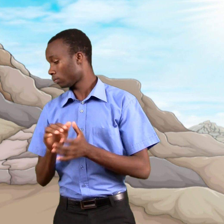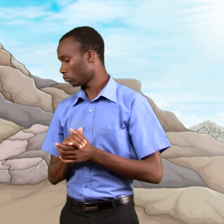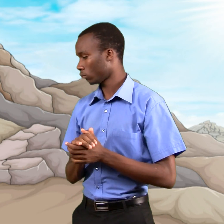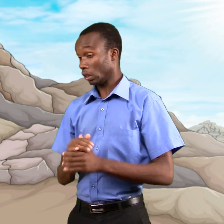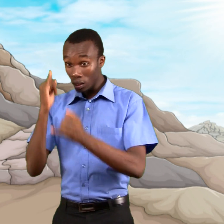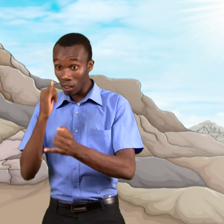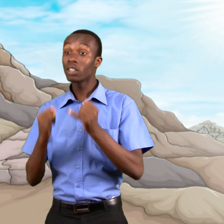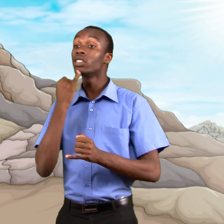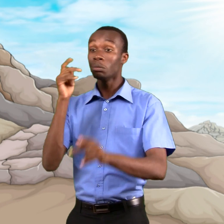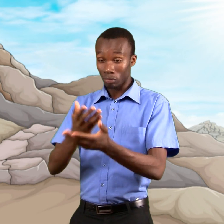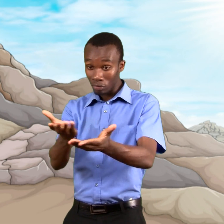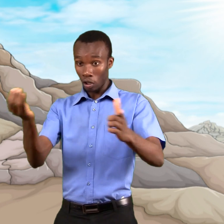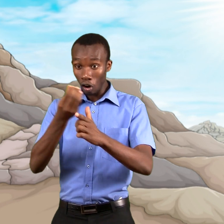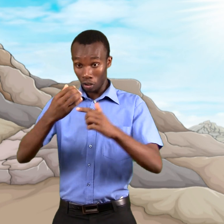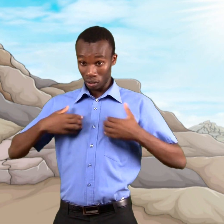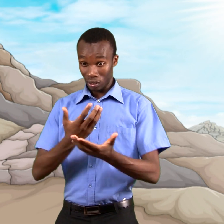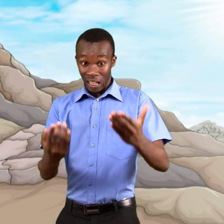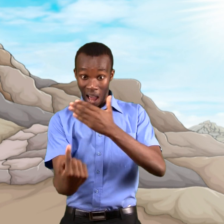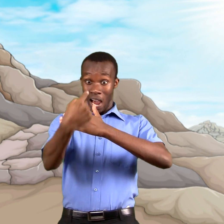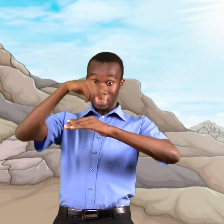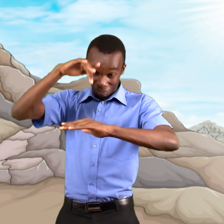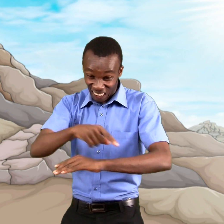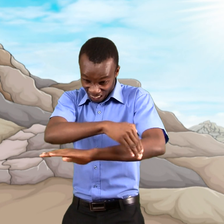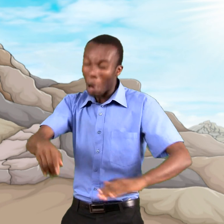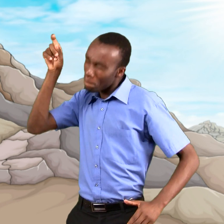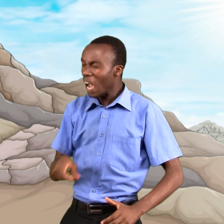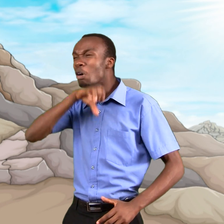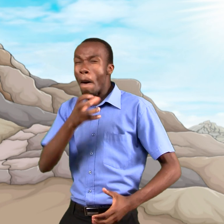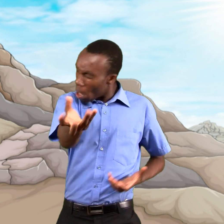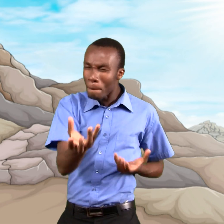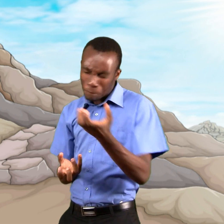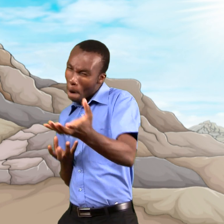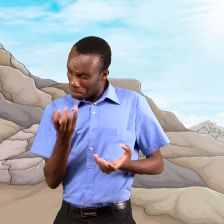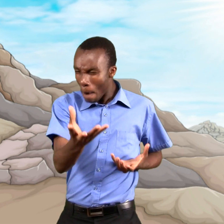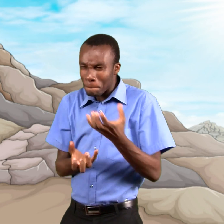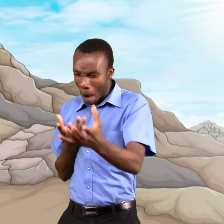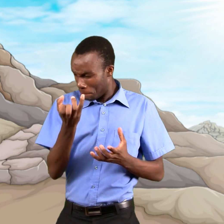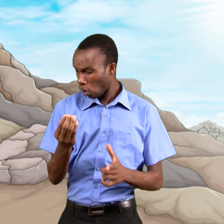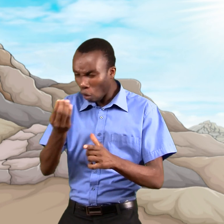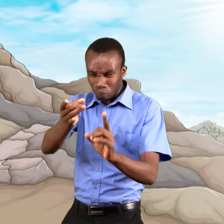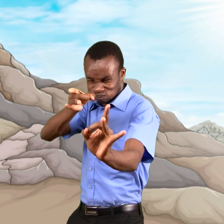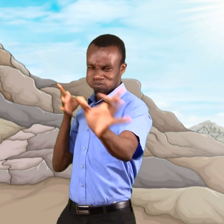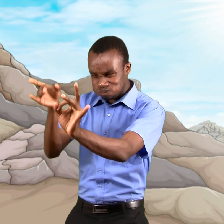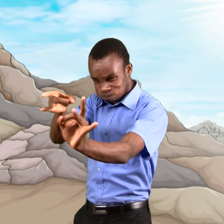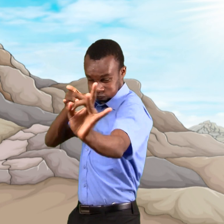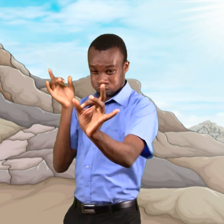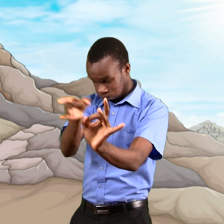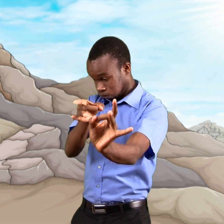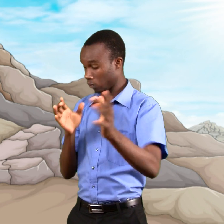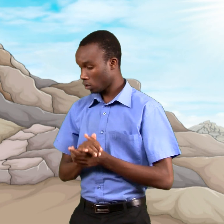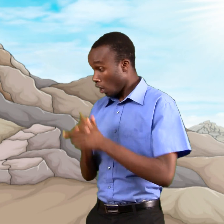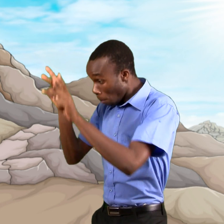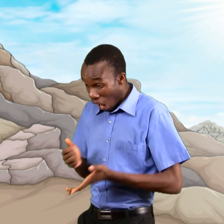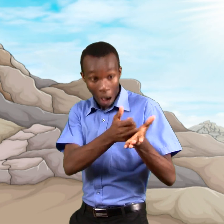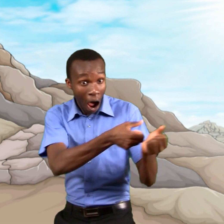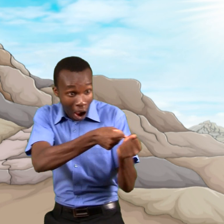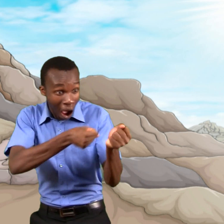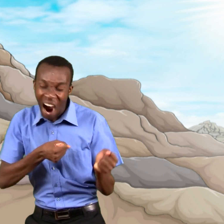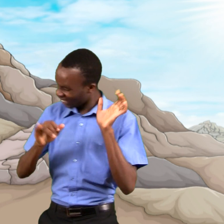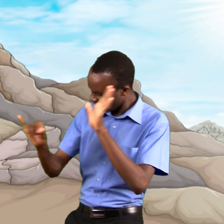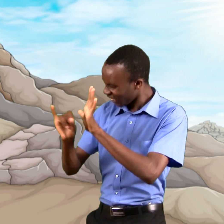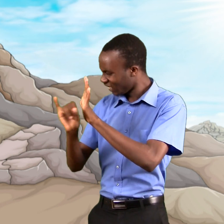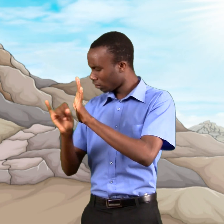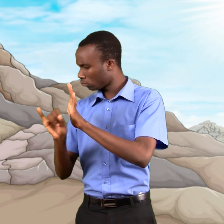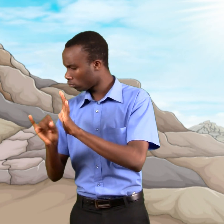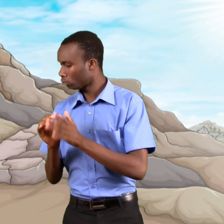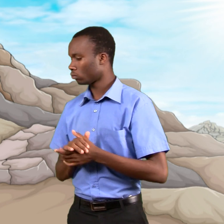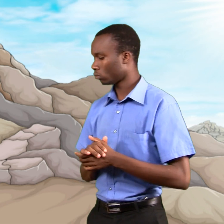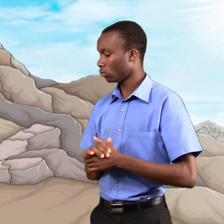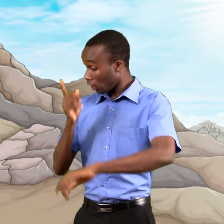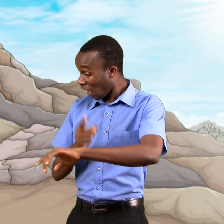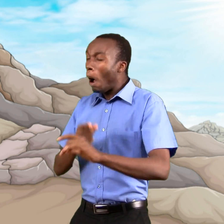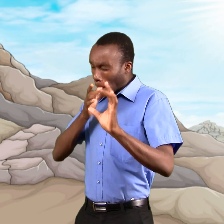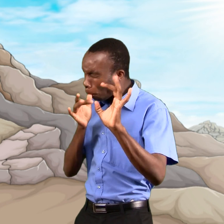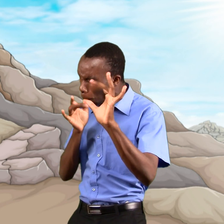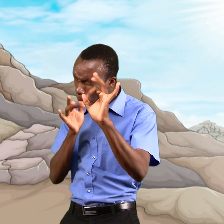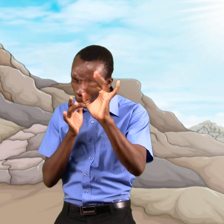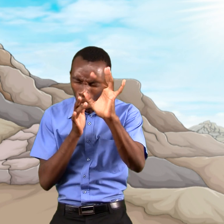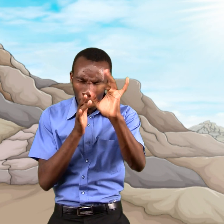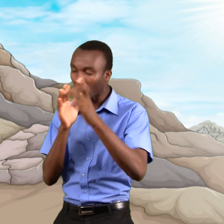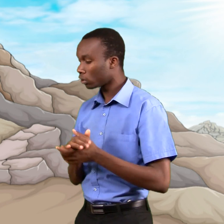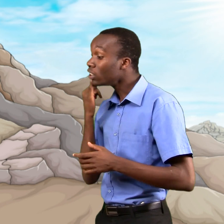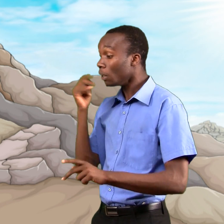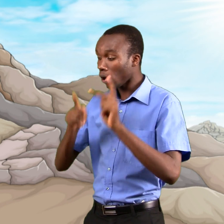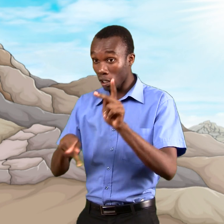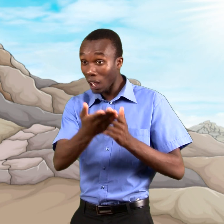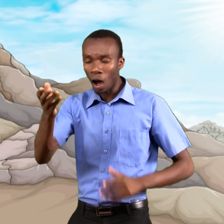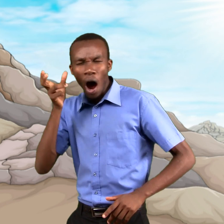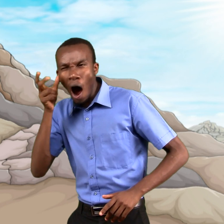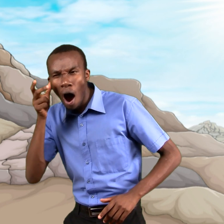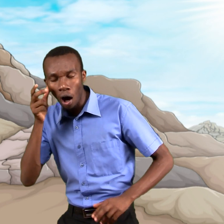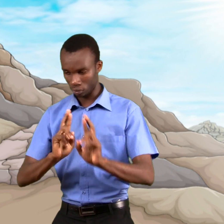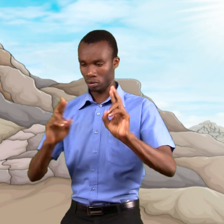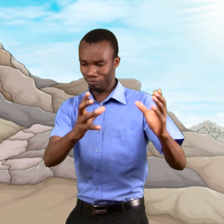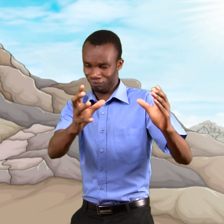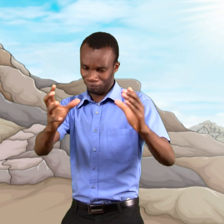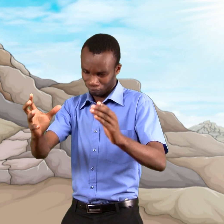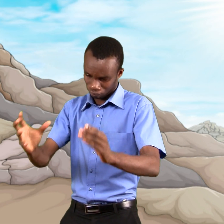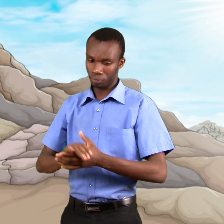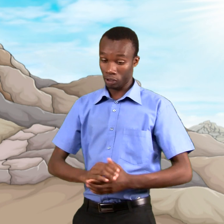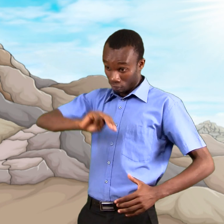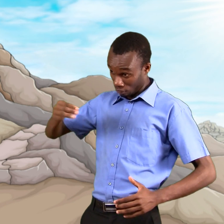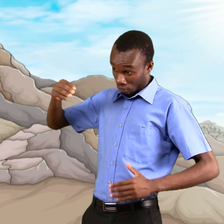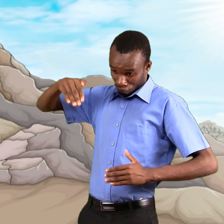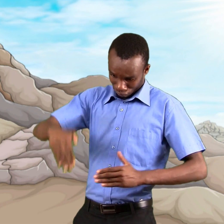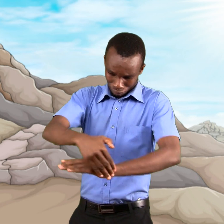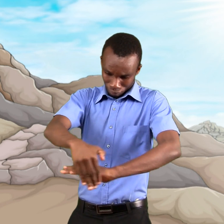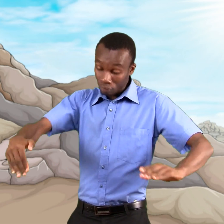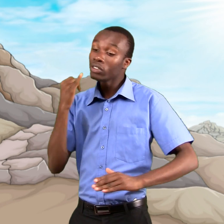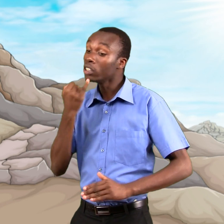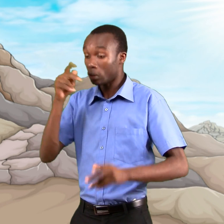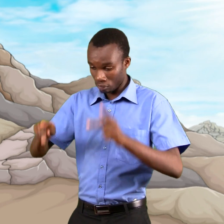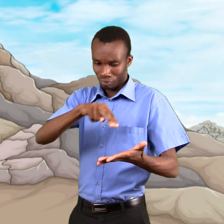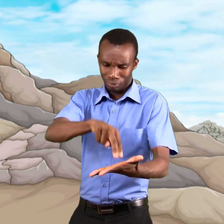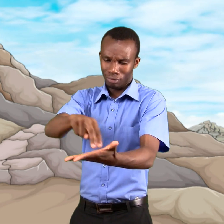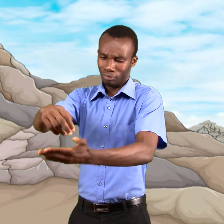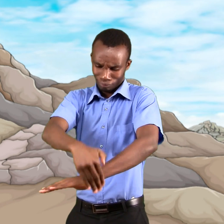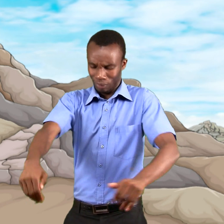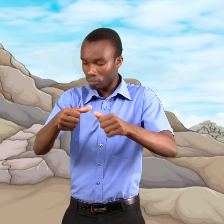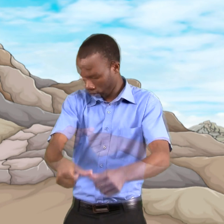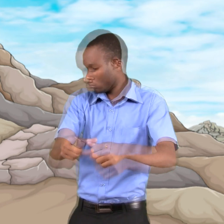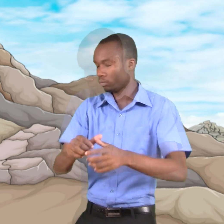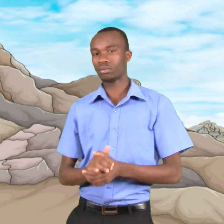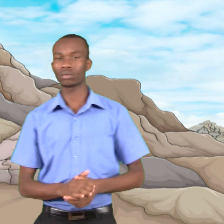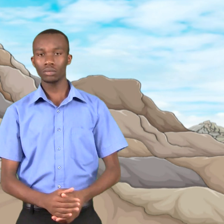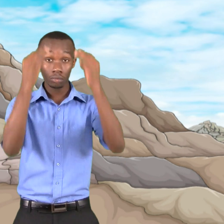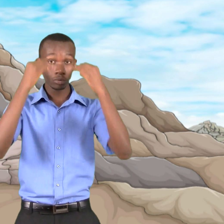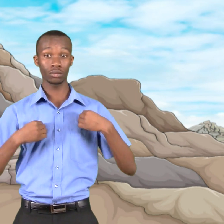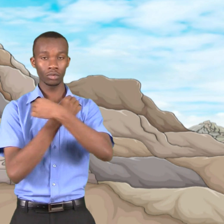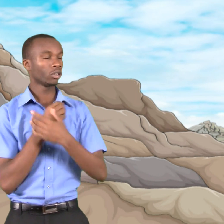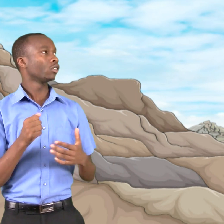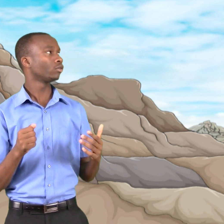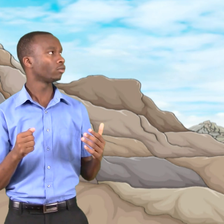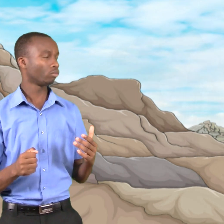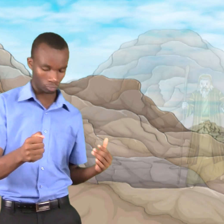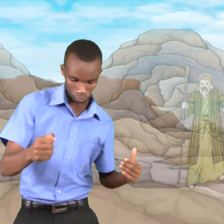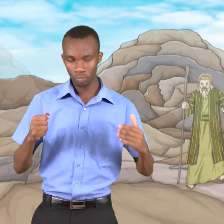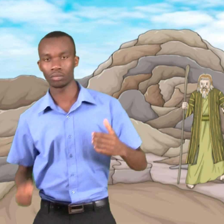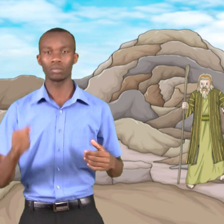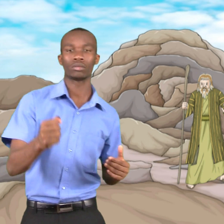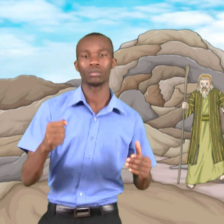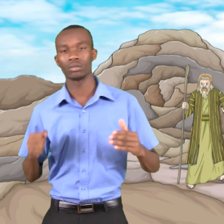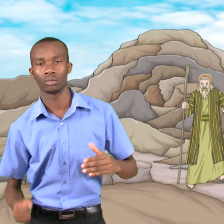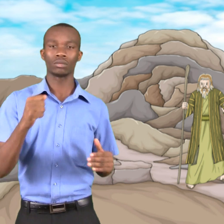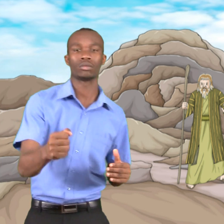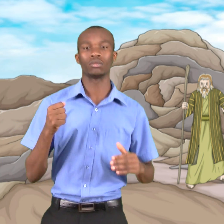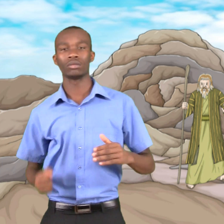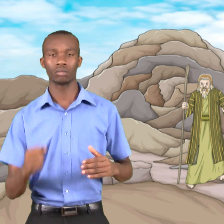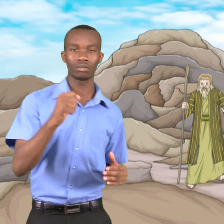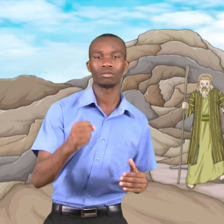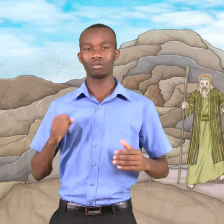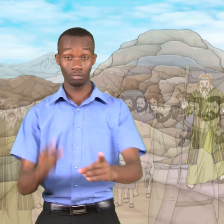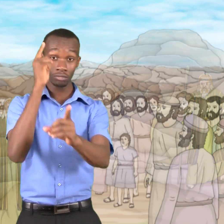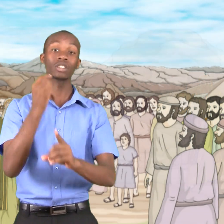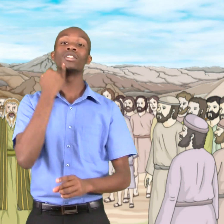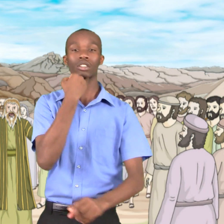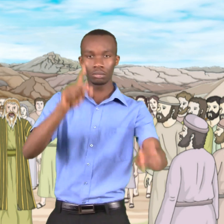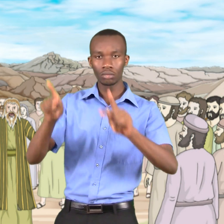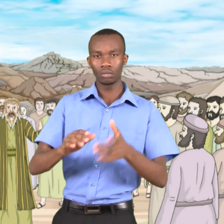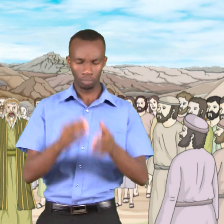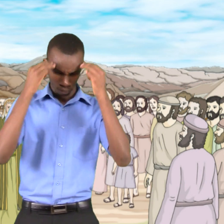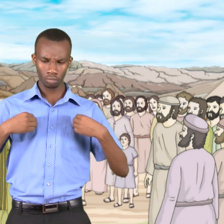And you are to set up a boundary for the people around the mountain and tell them, ‘Be careful not to go up on the mountain or touch its base. Whoever touches the mountain shall surely be put to death.